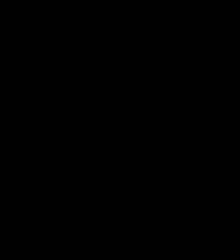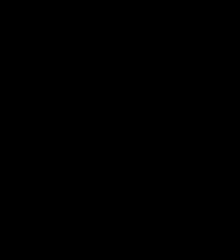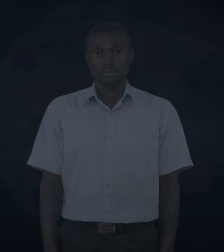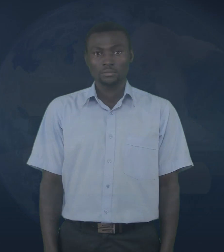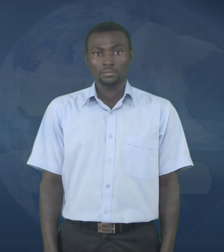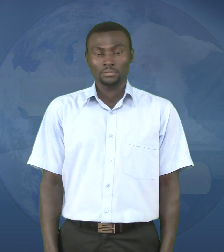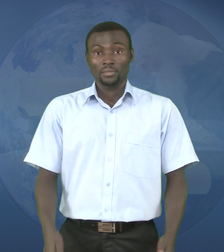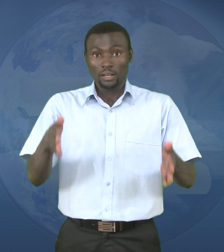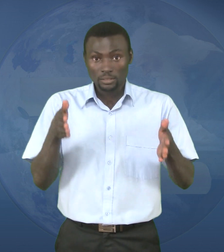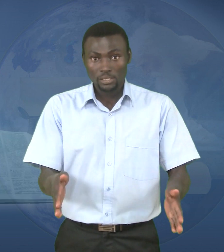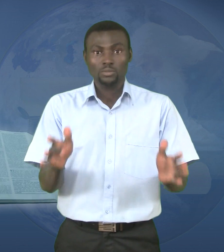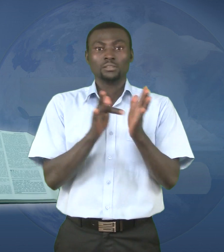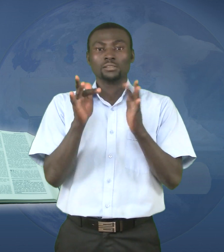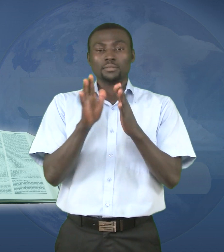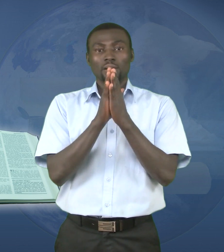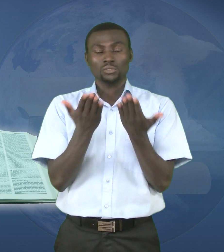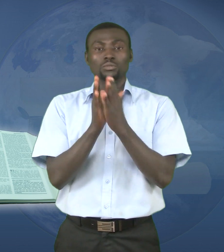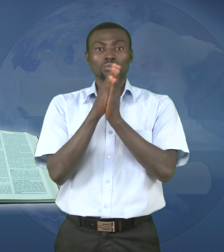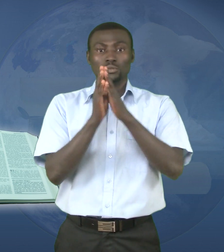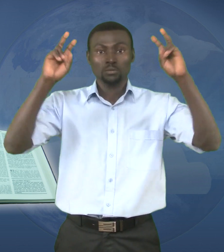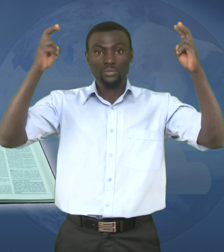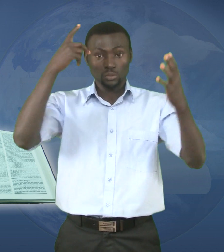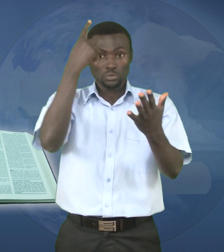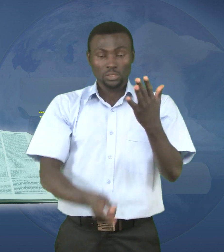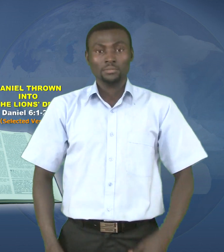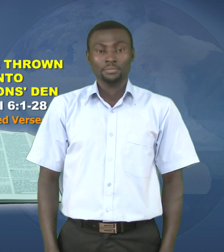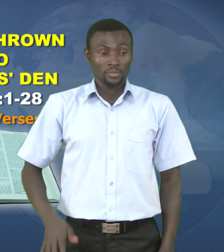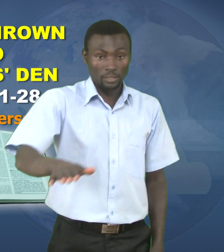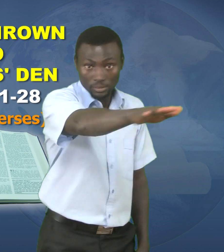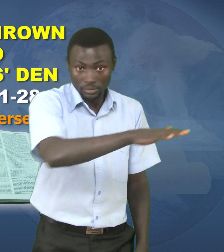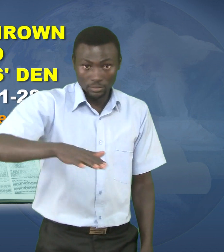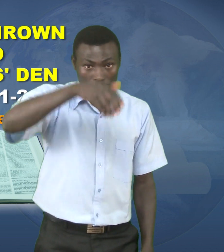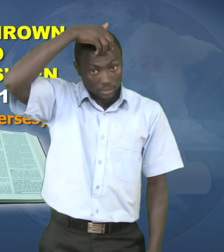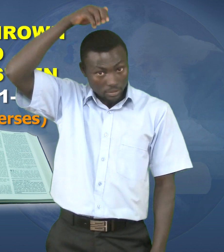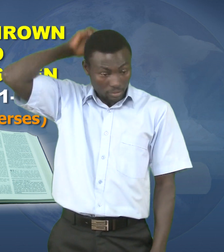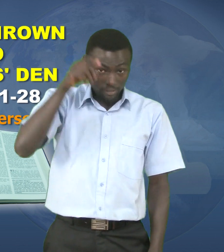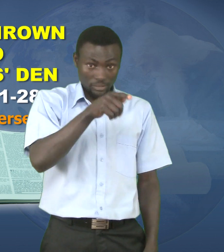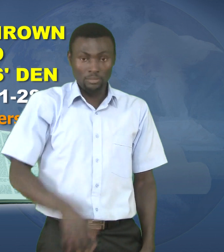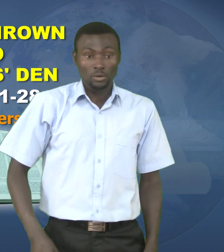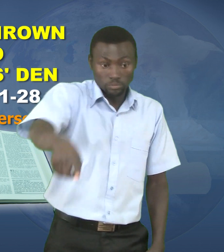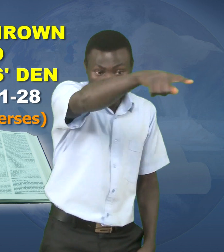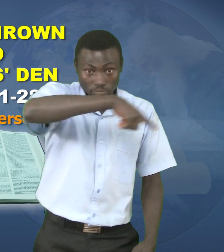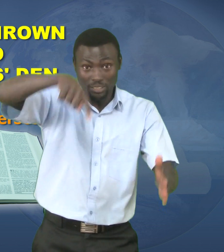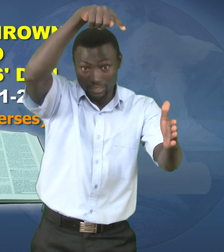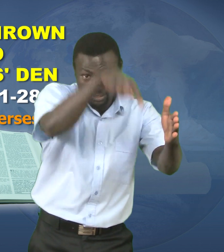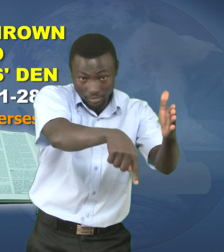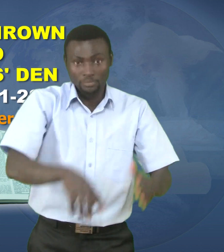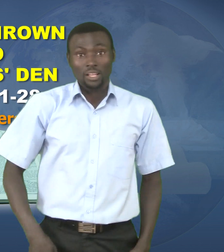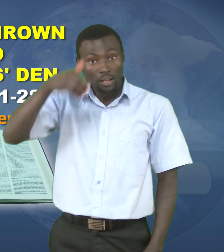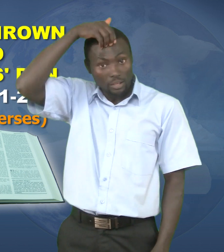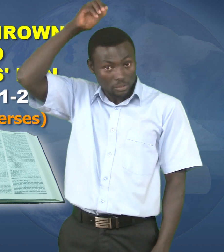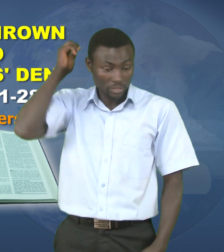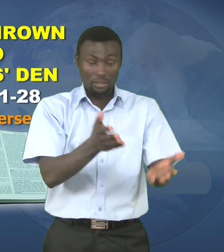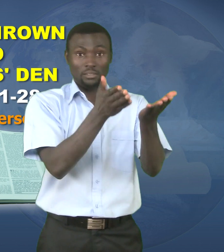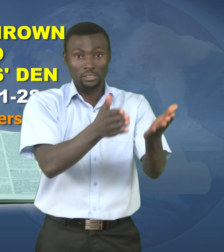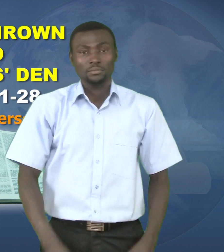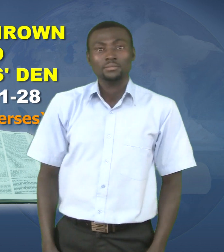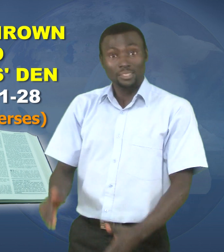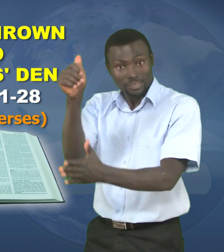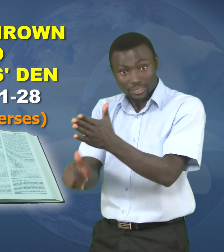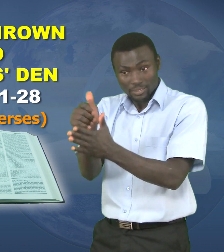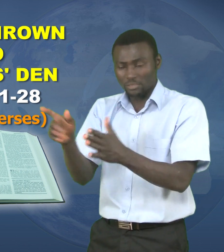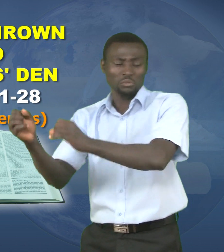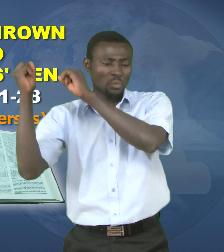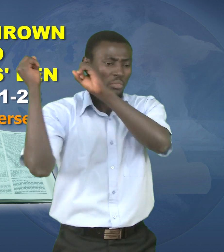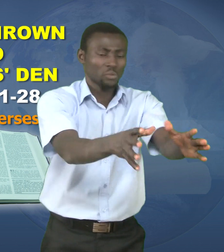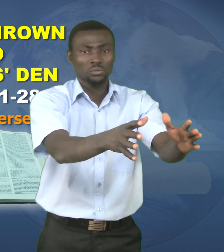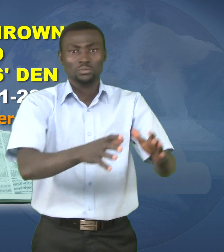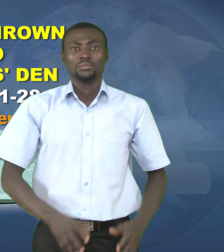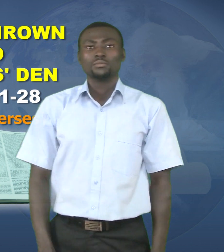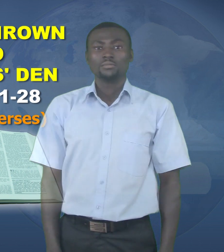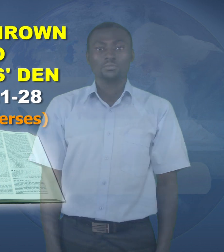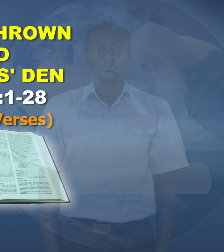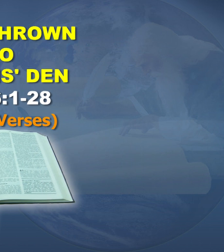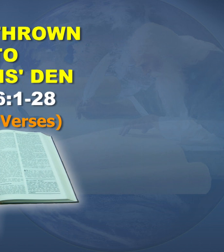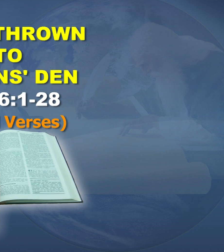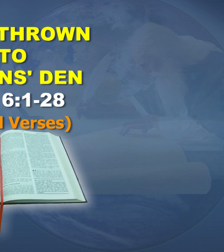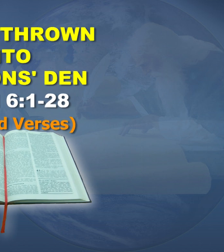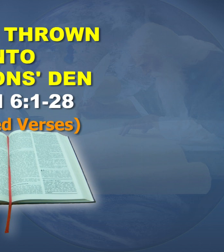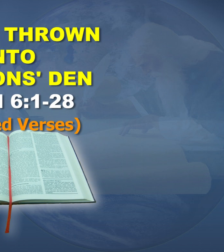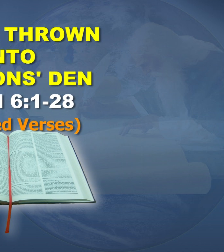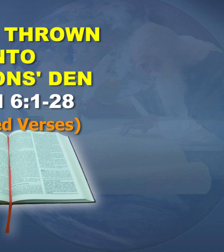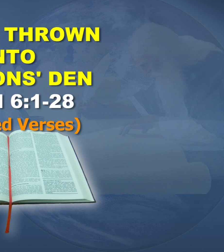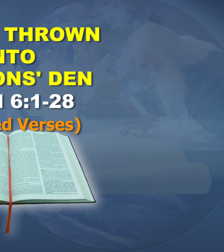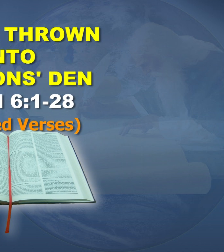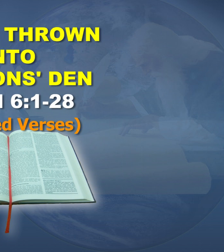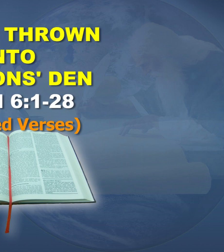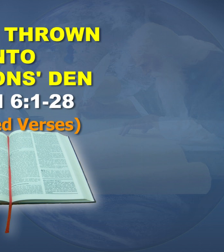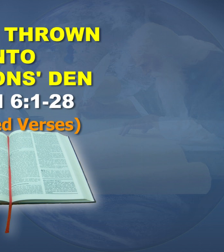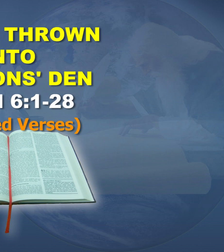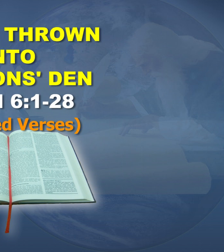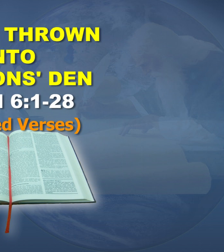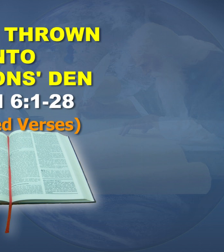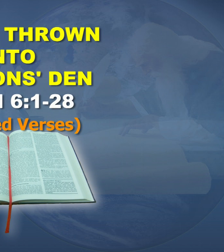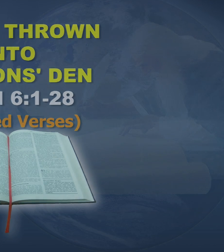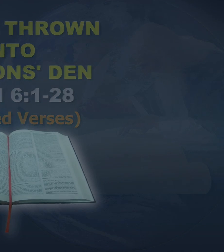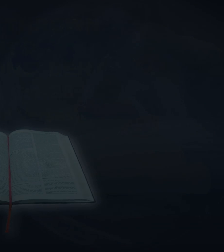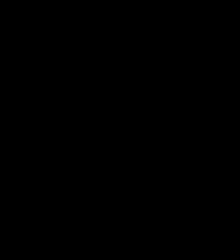Daniel thrown into the lions' den